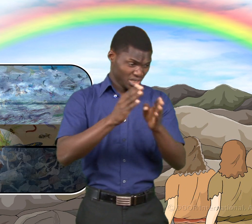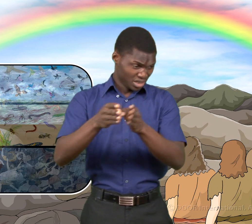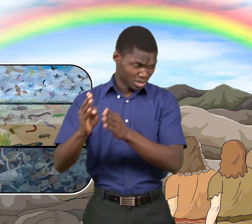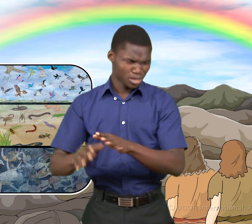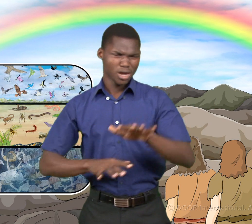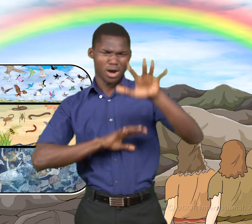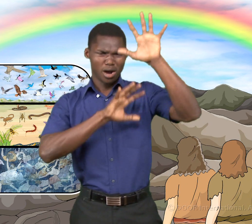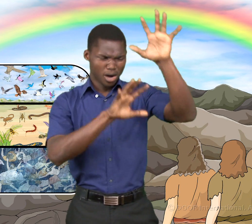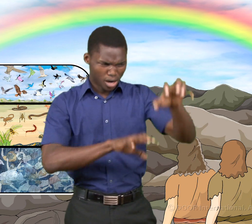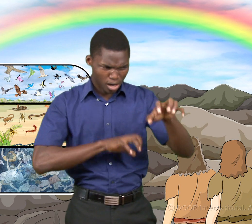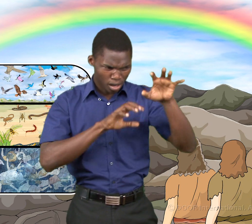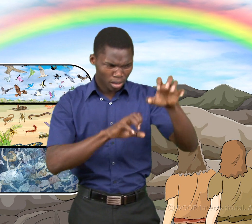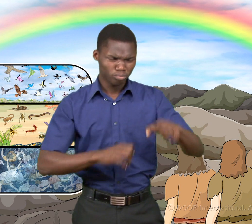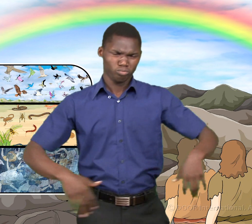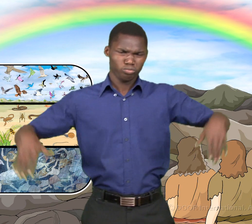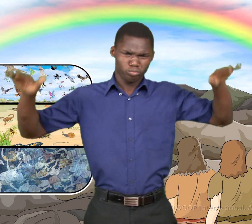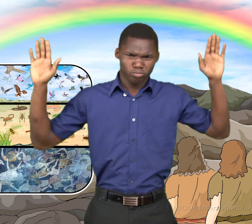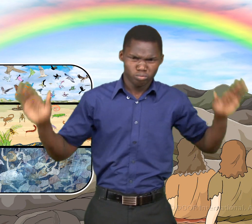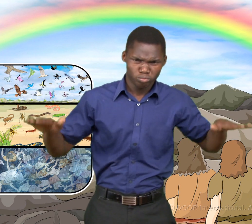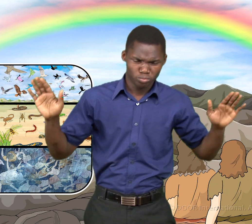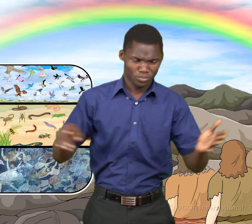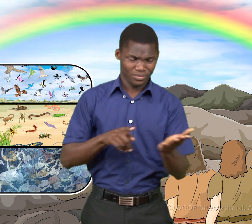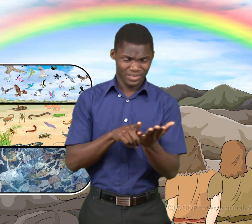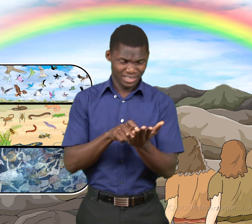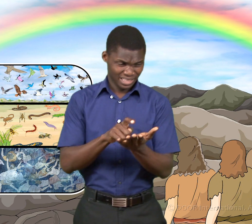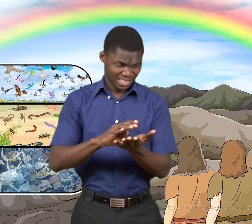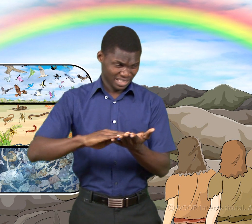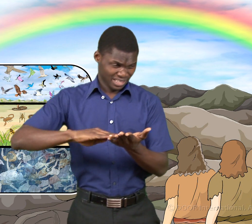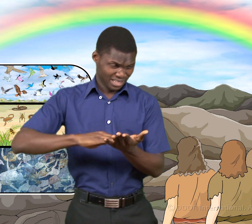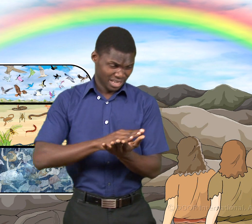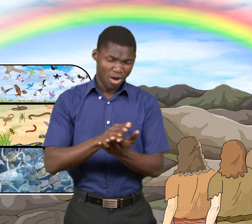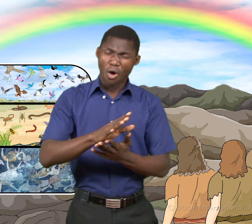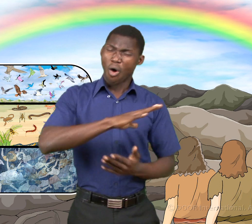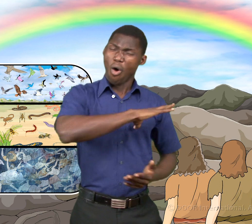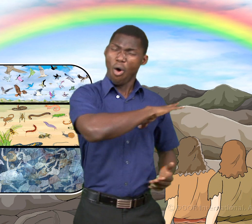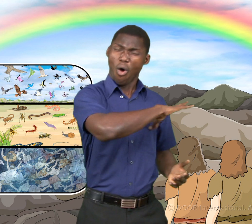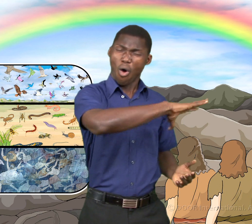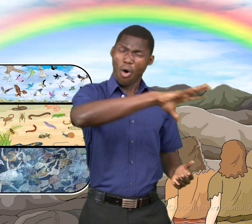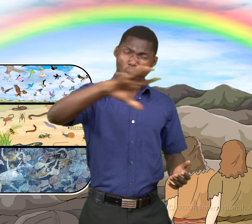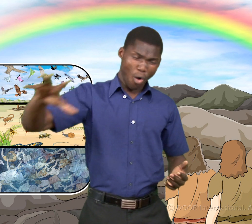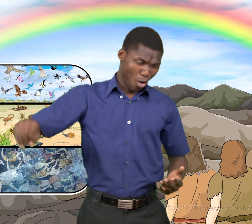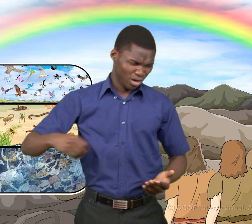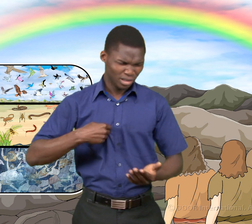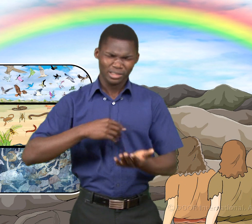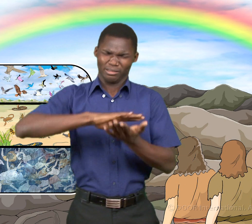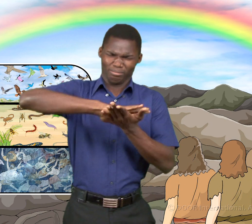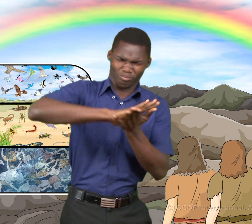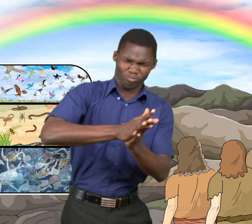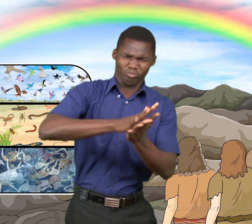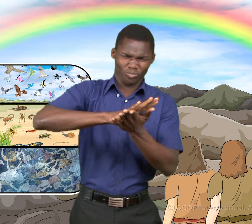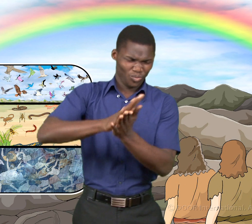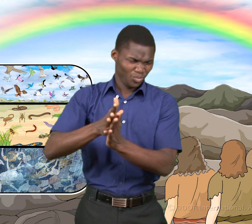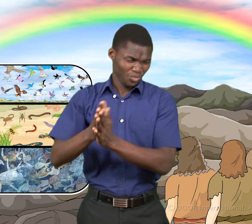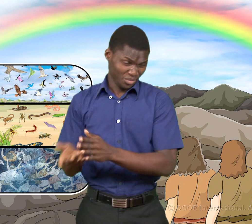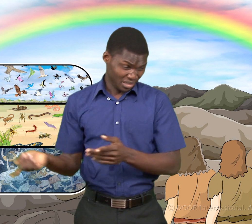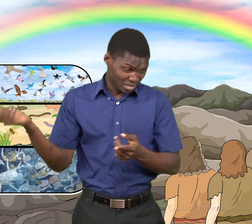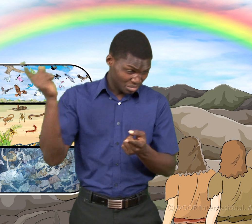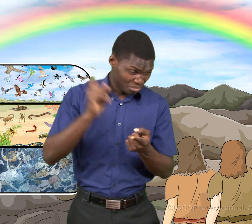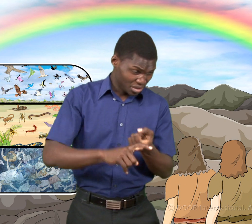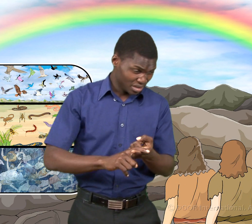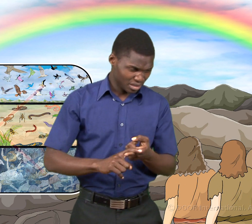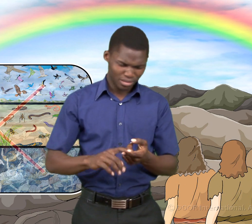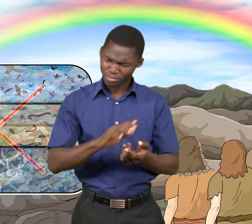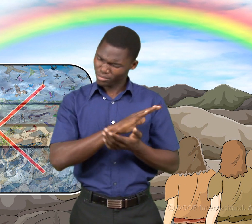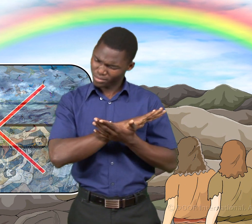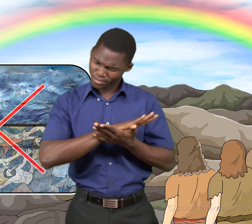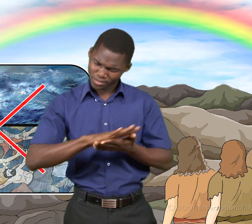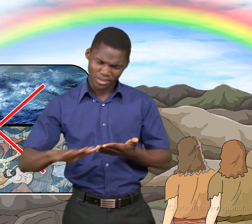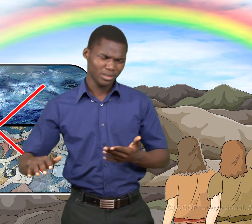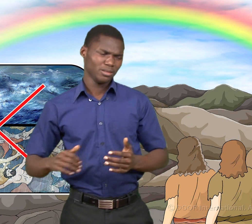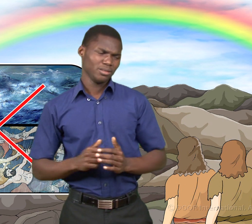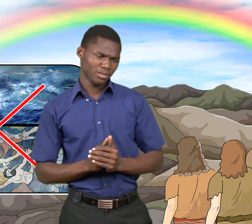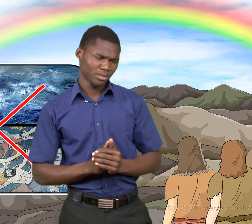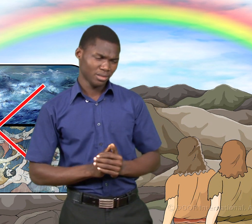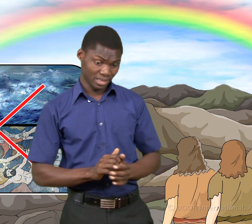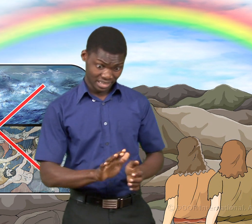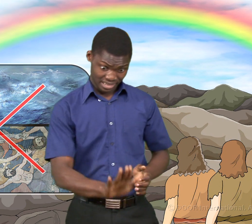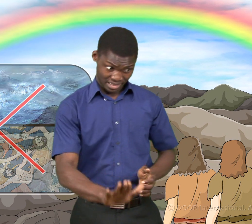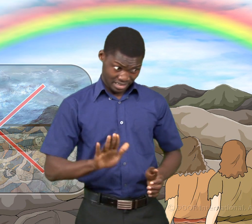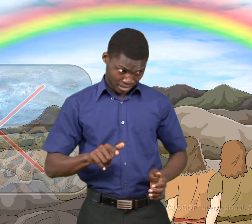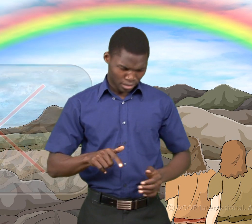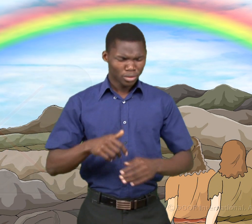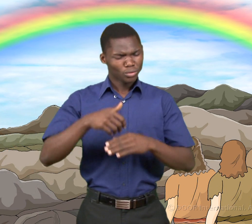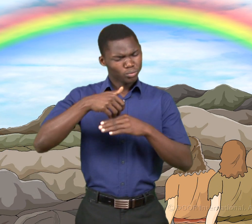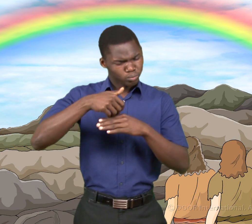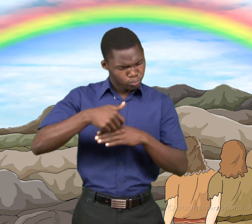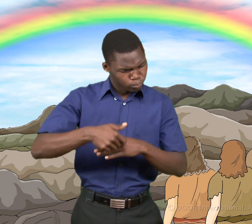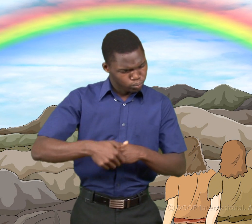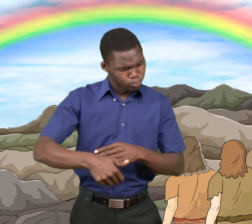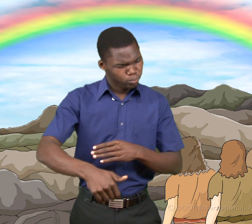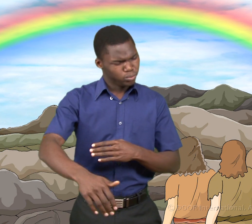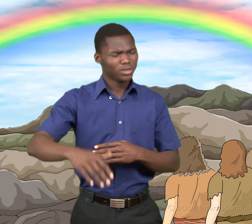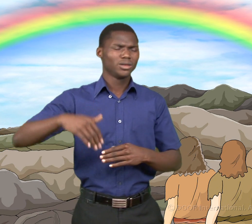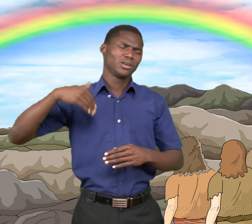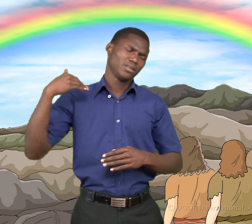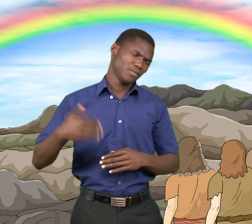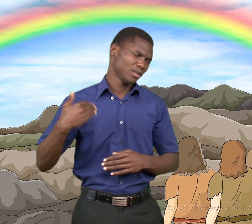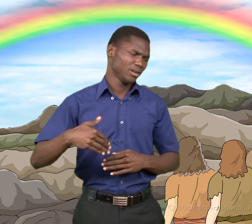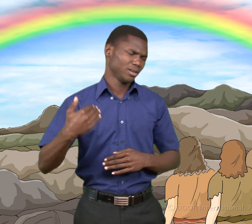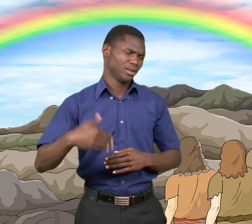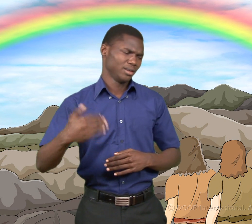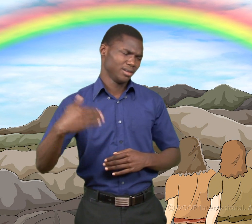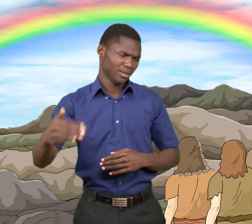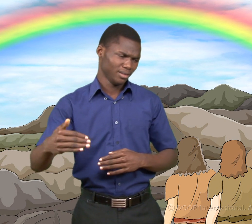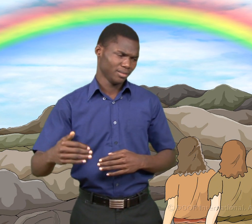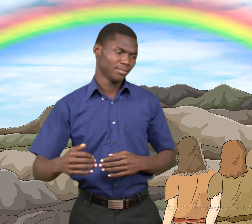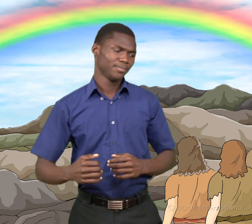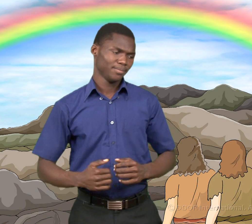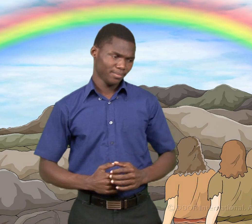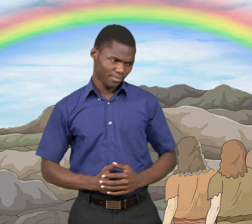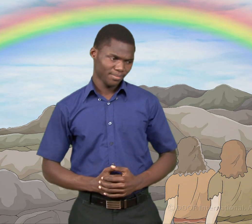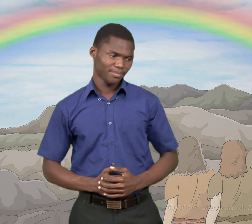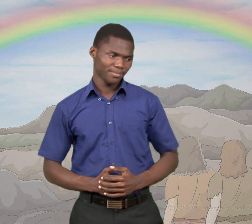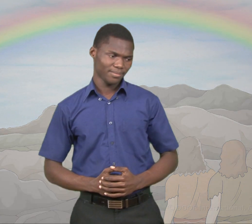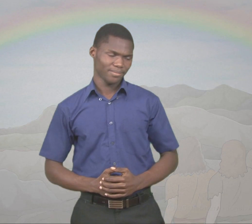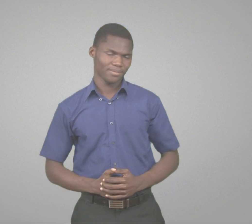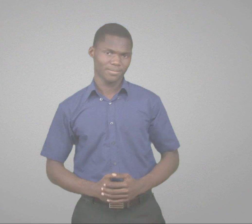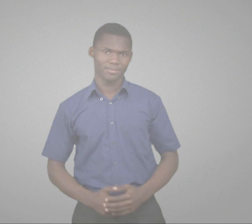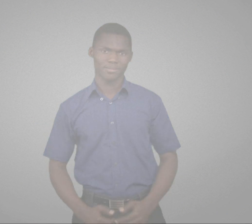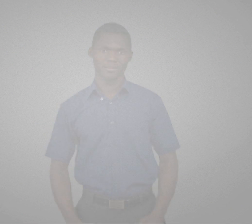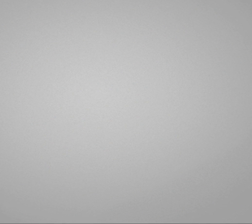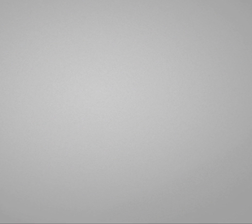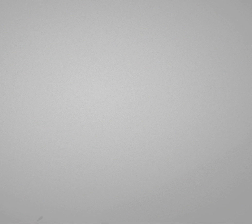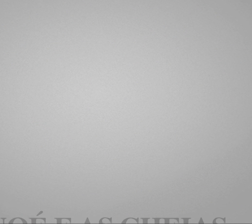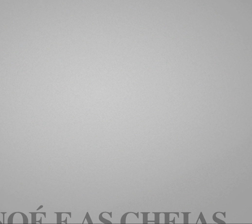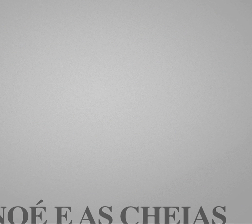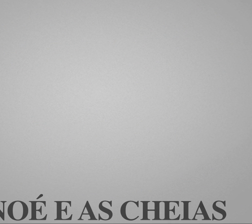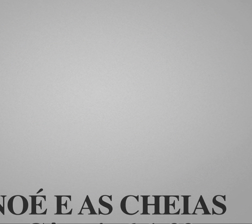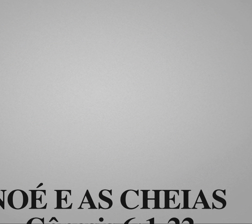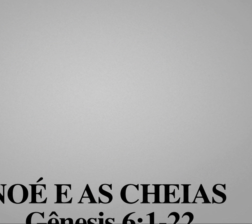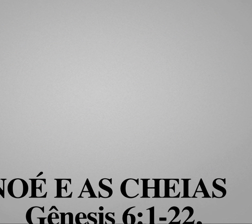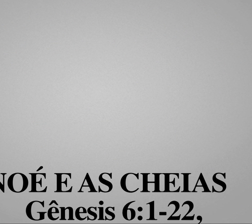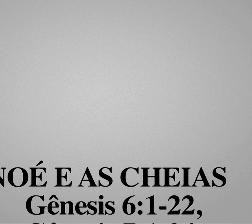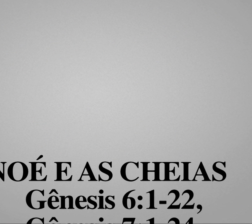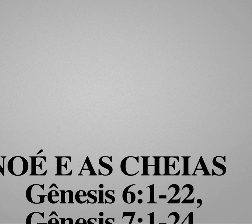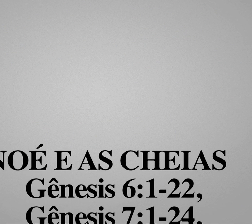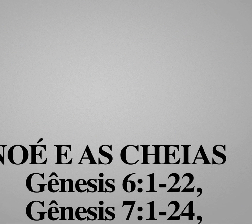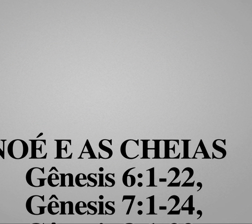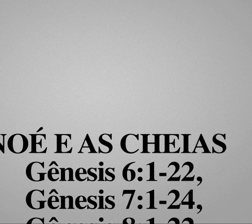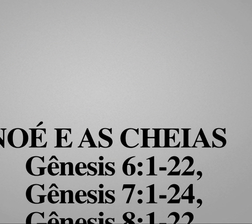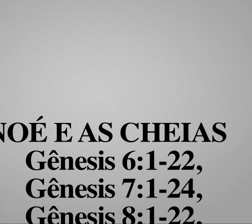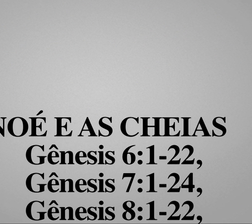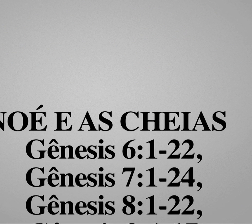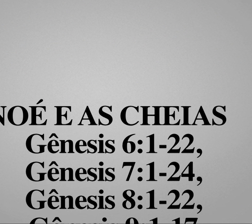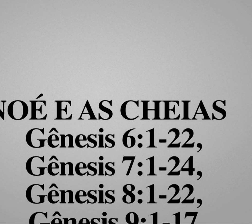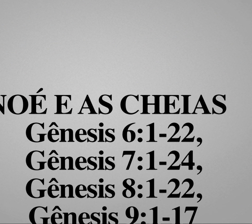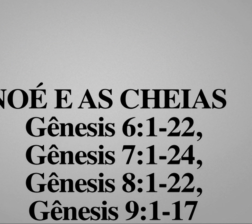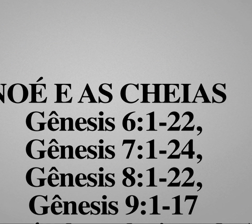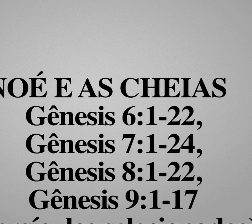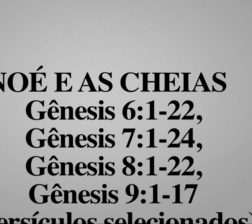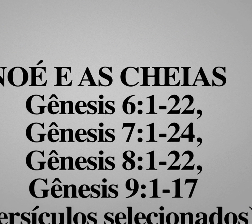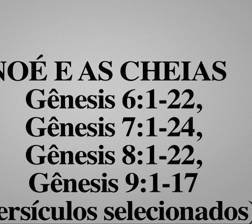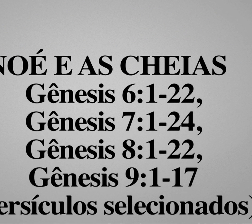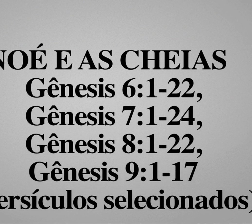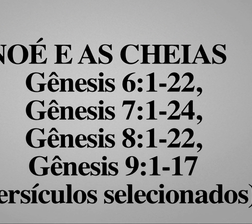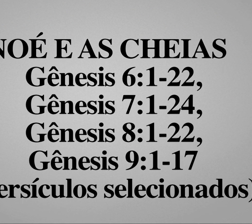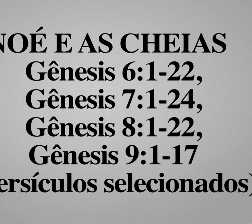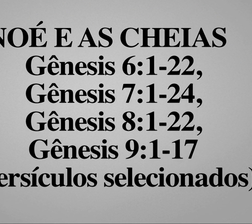And whenever the rainbow appears in the clouds, I will see it and remember the everlasting covenant between God and every living creature of every kind that is on the earth.” So God said to Noah, “This is the sign of the covenant that I have established between Me and every creature on the earth.”